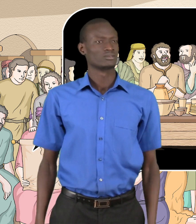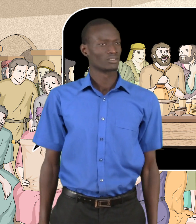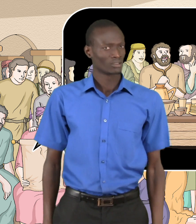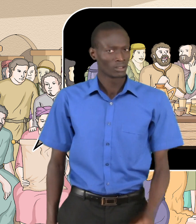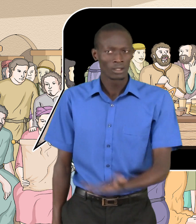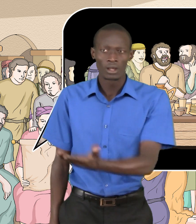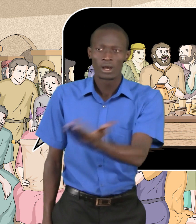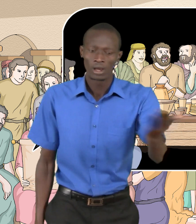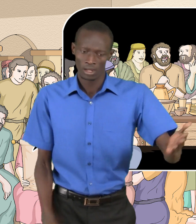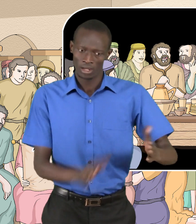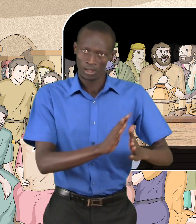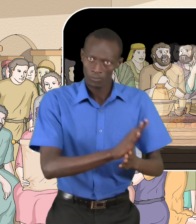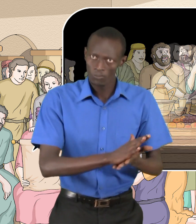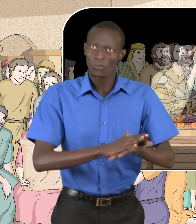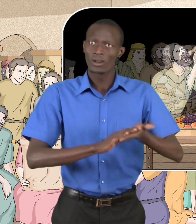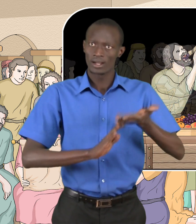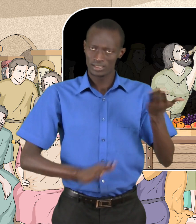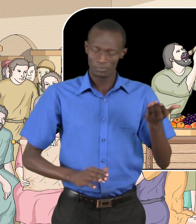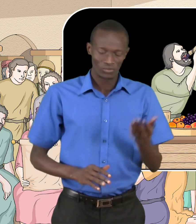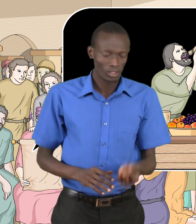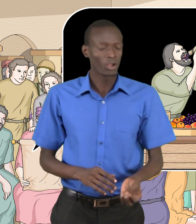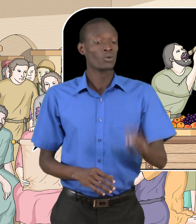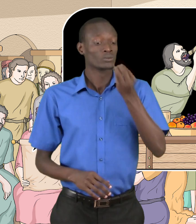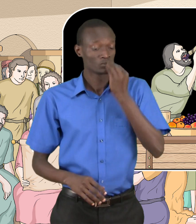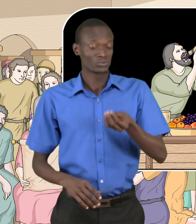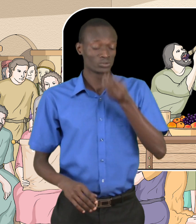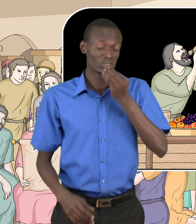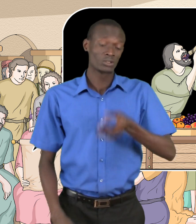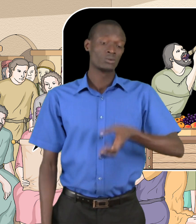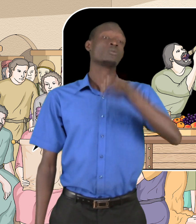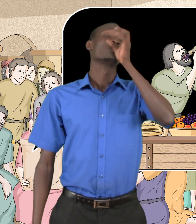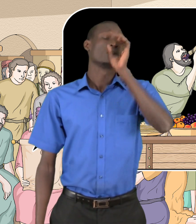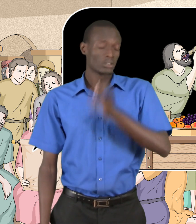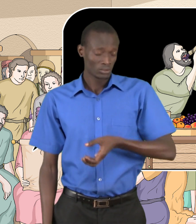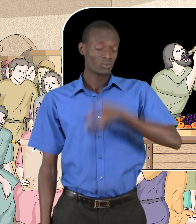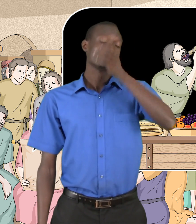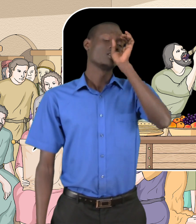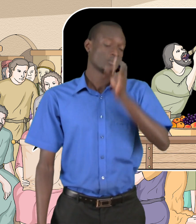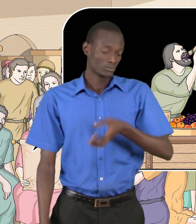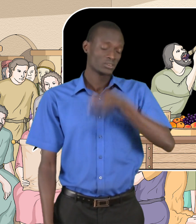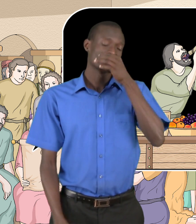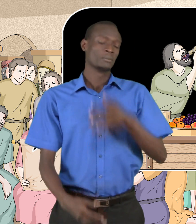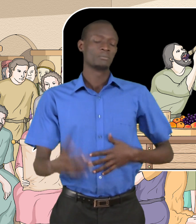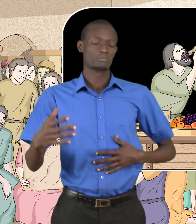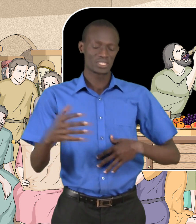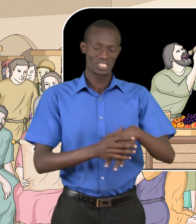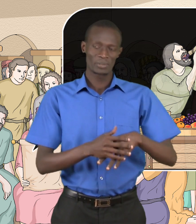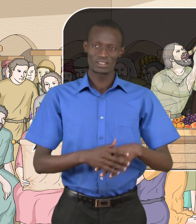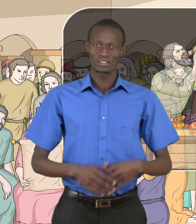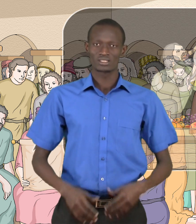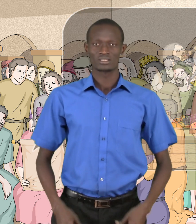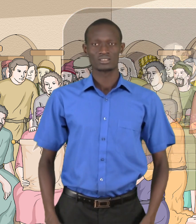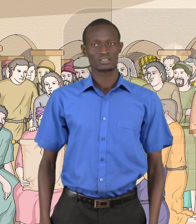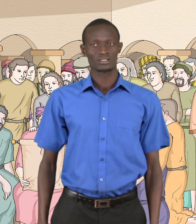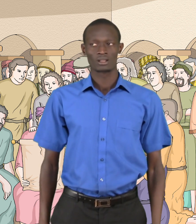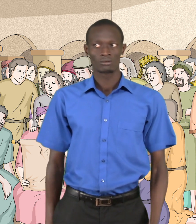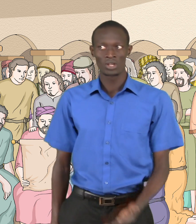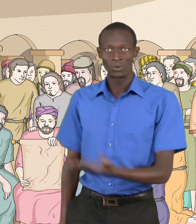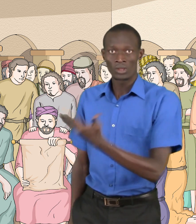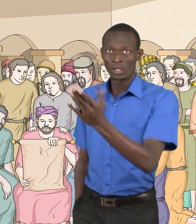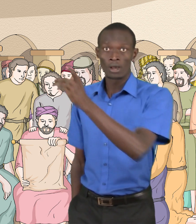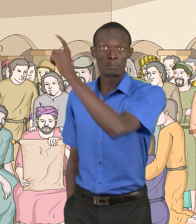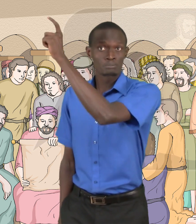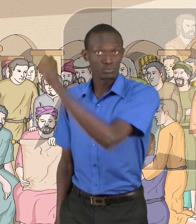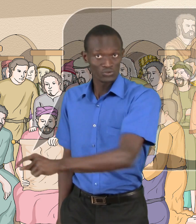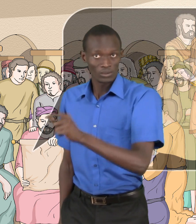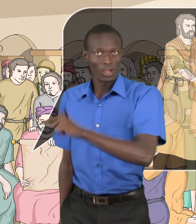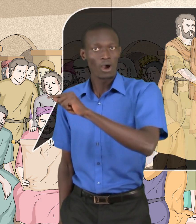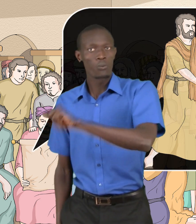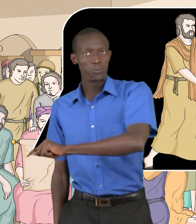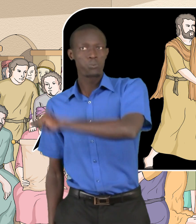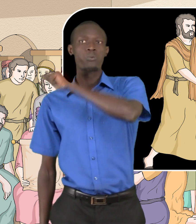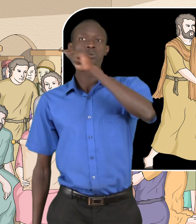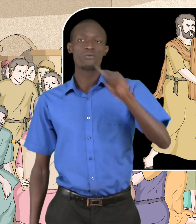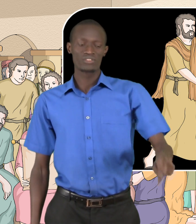For as you eat, each of you goes ahead without sharing his meal.